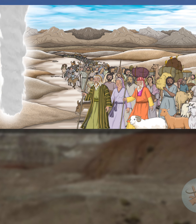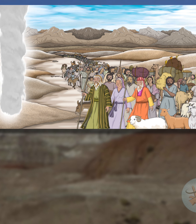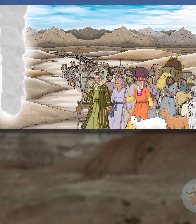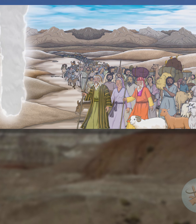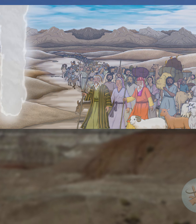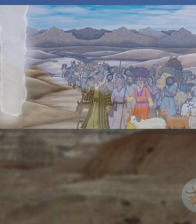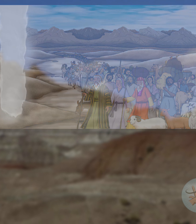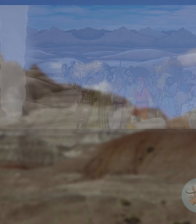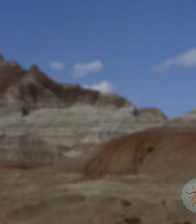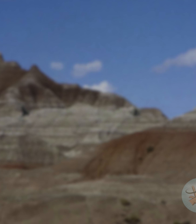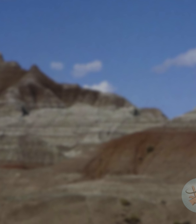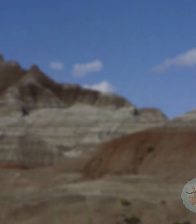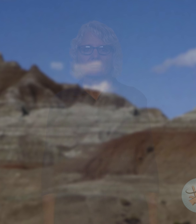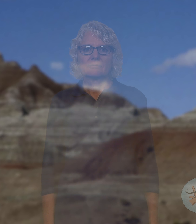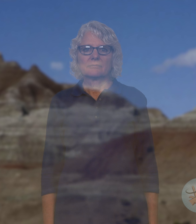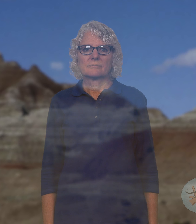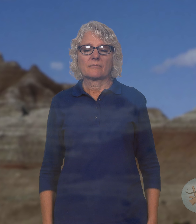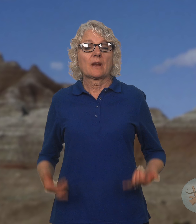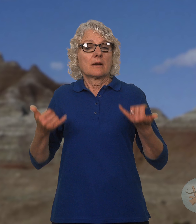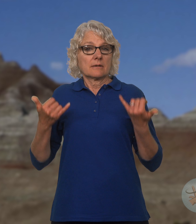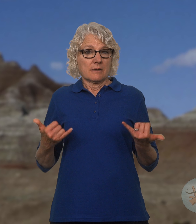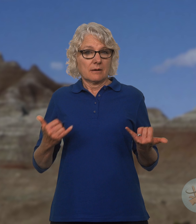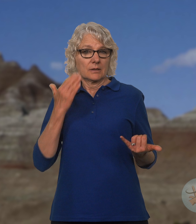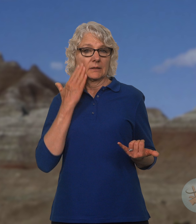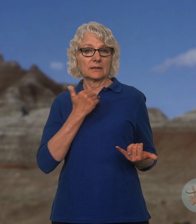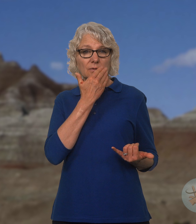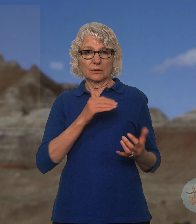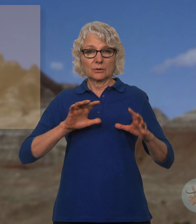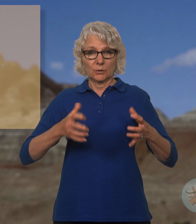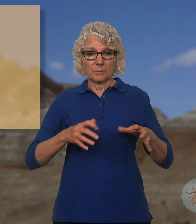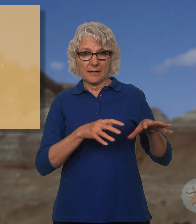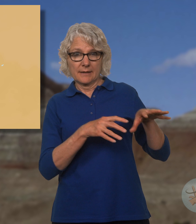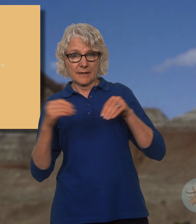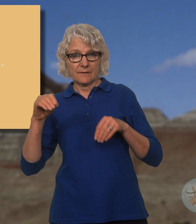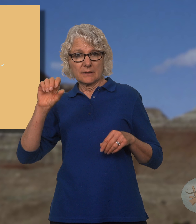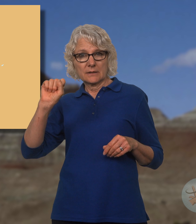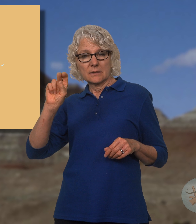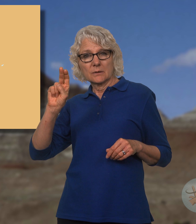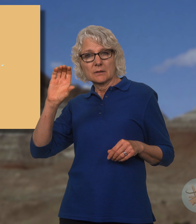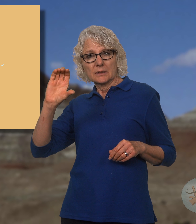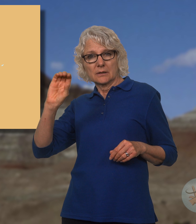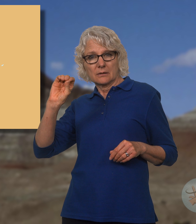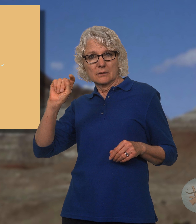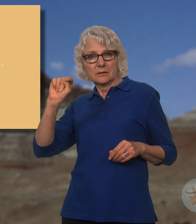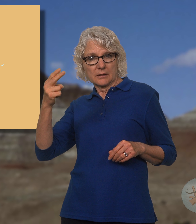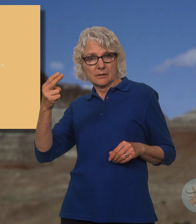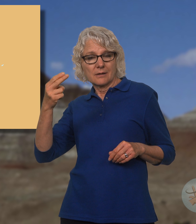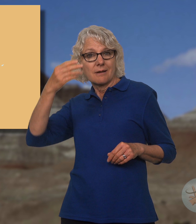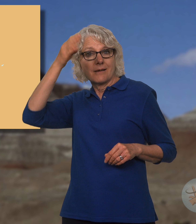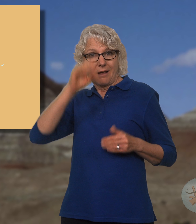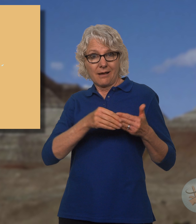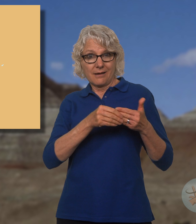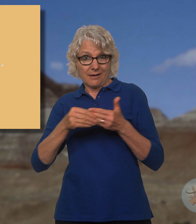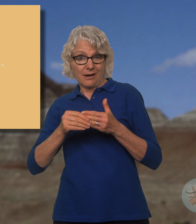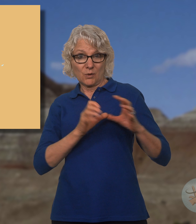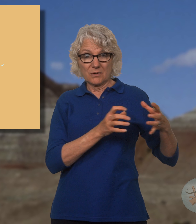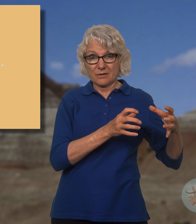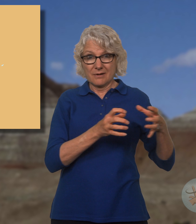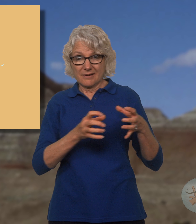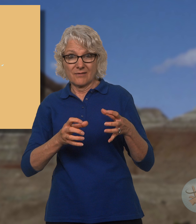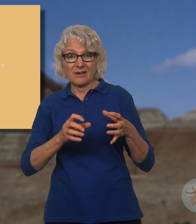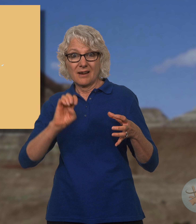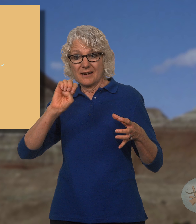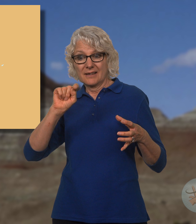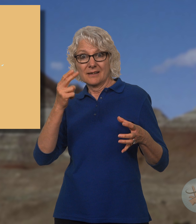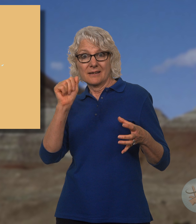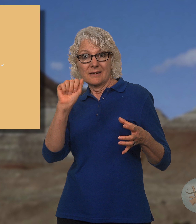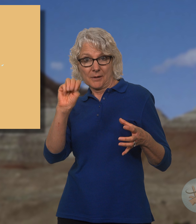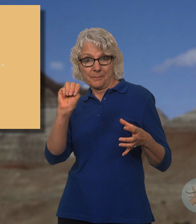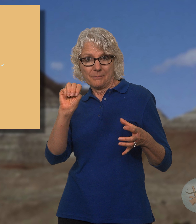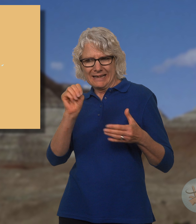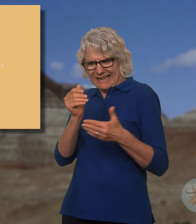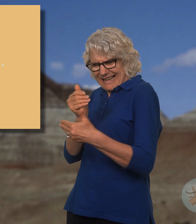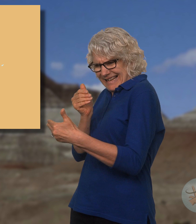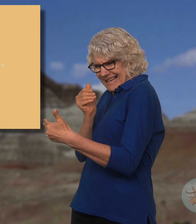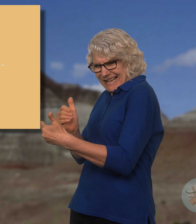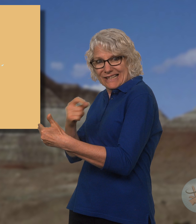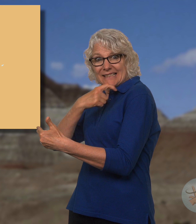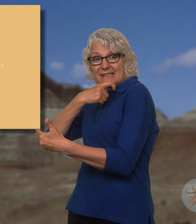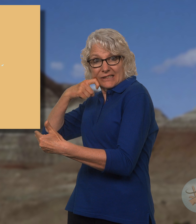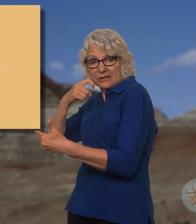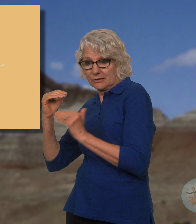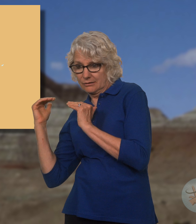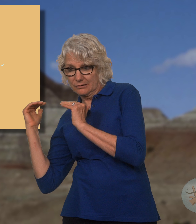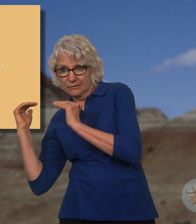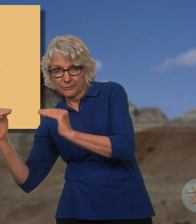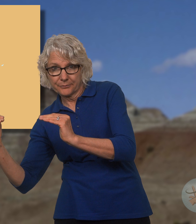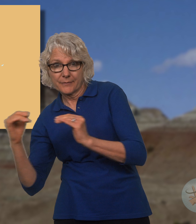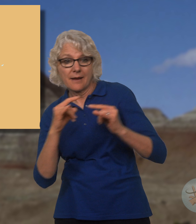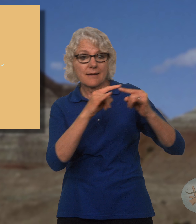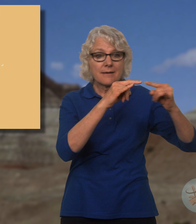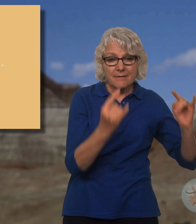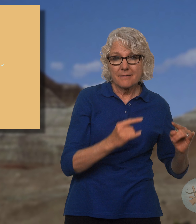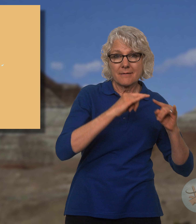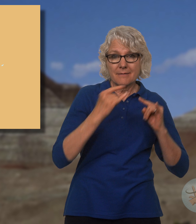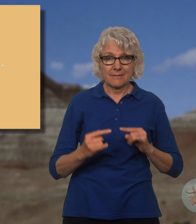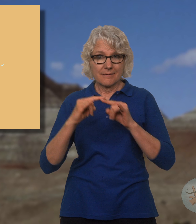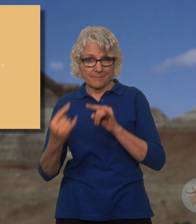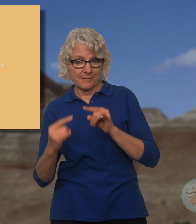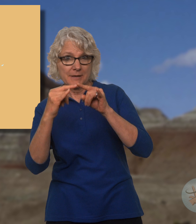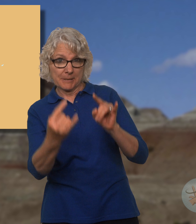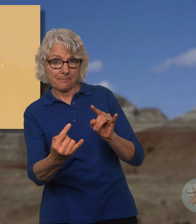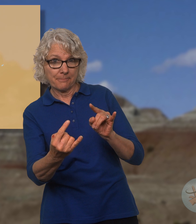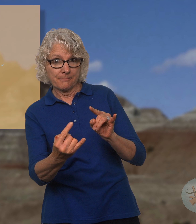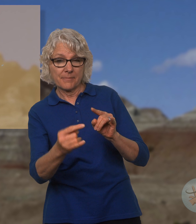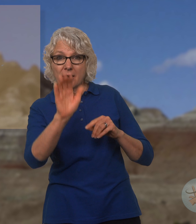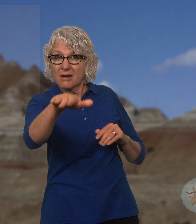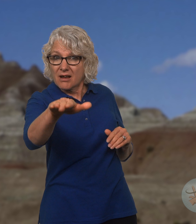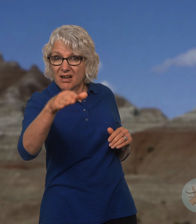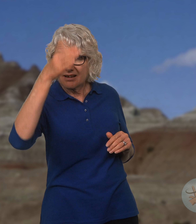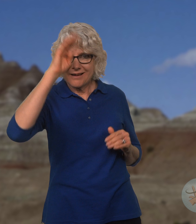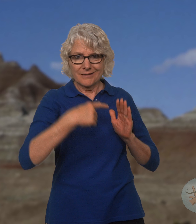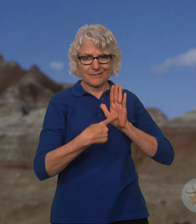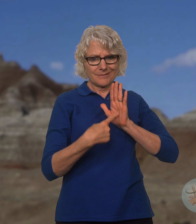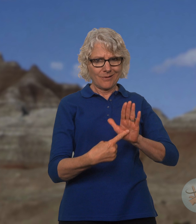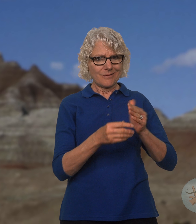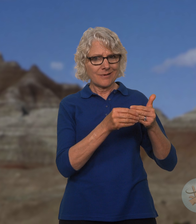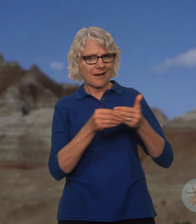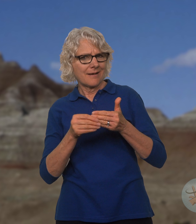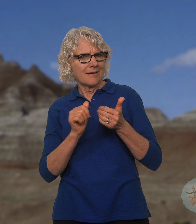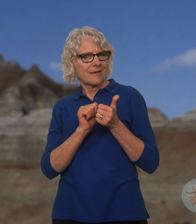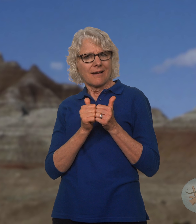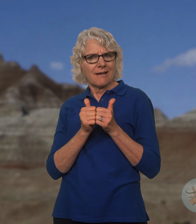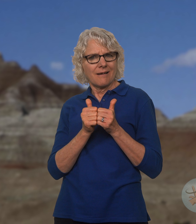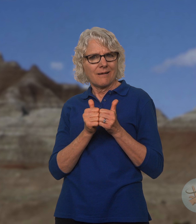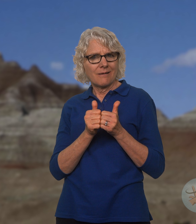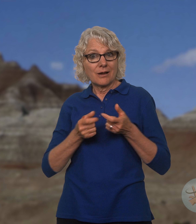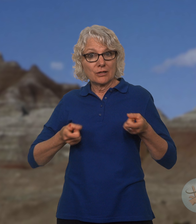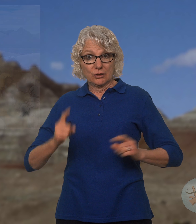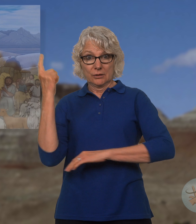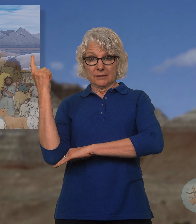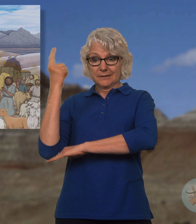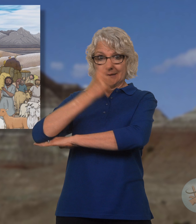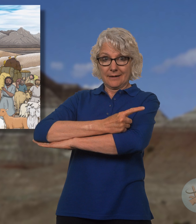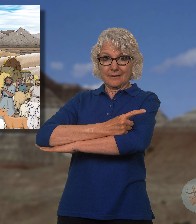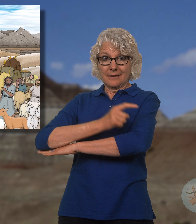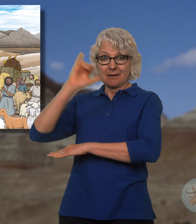They set out from Succoth and camped at Etham on the edge of the wilderness.